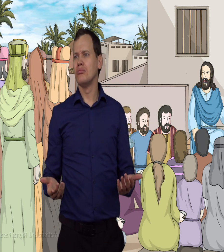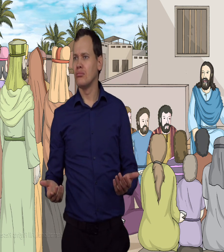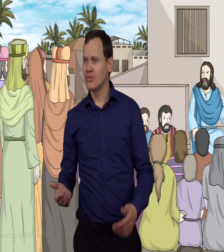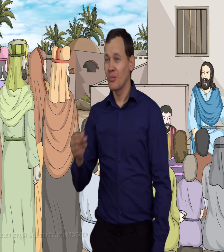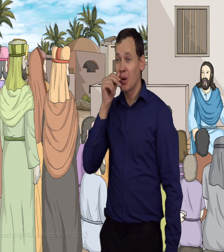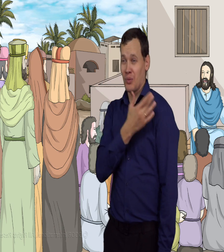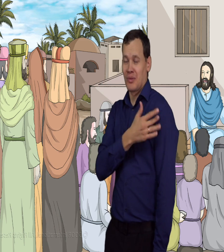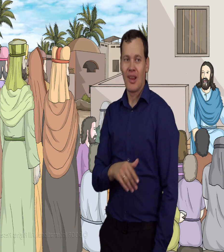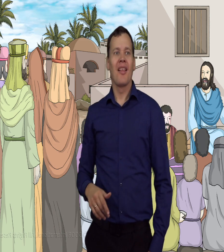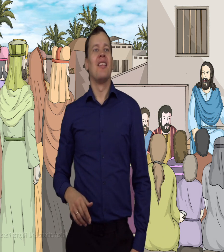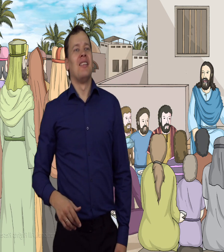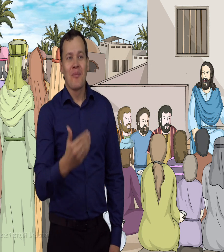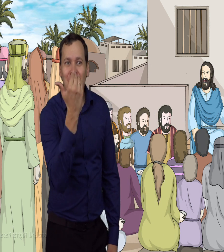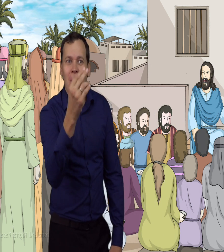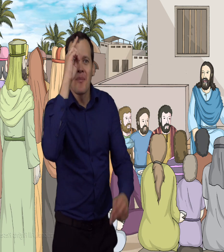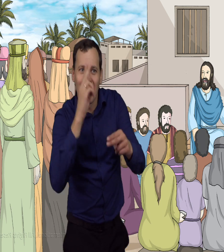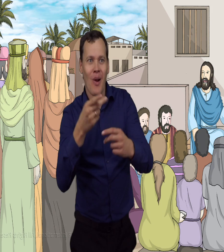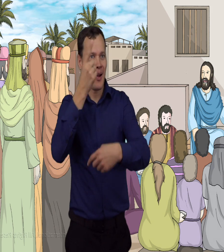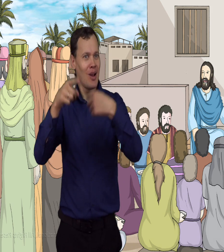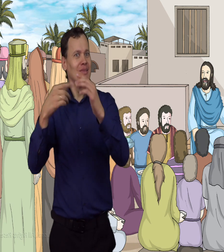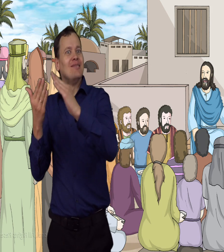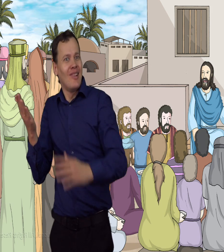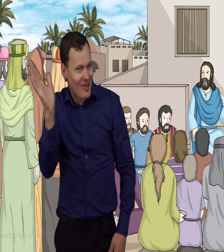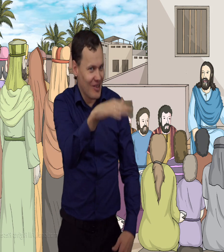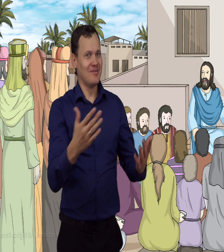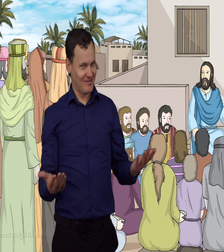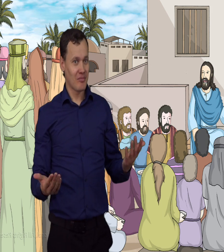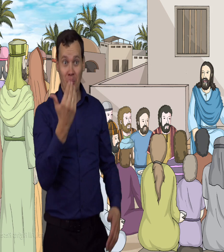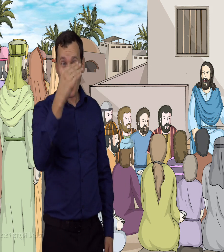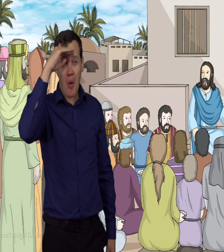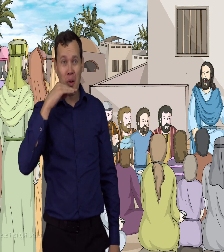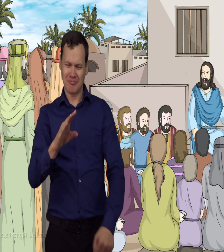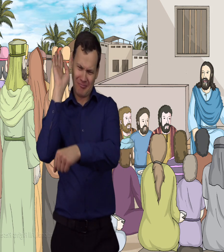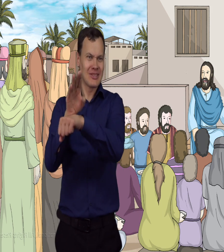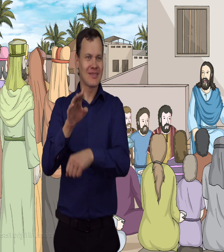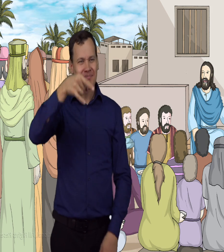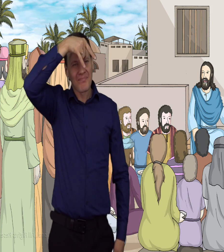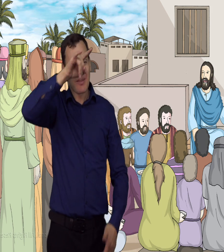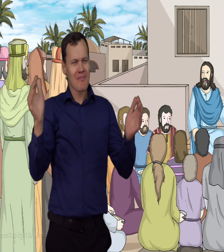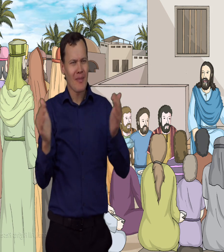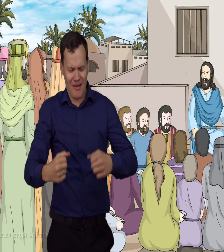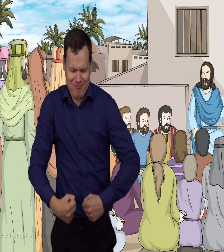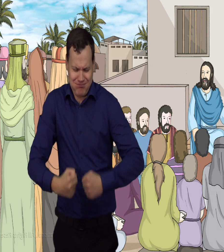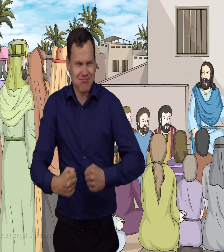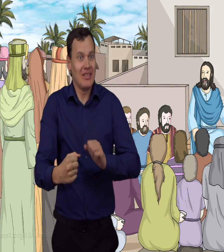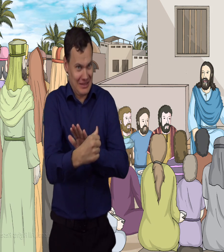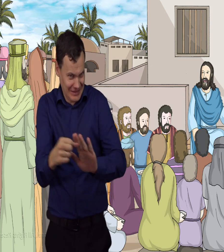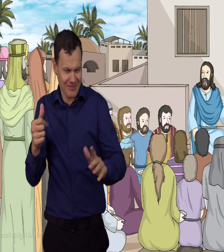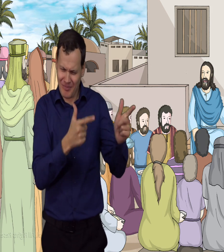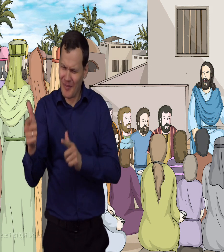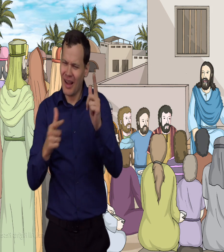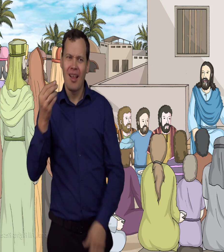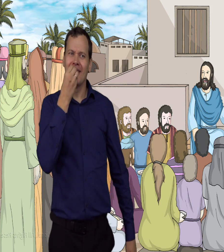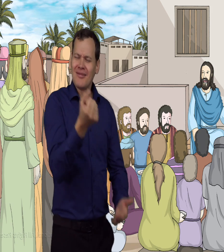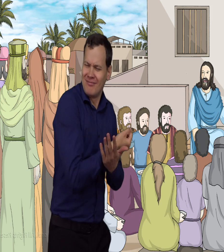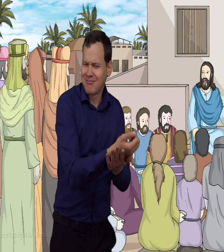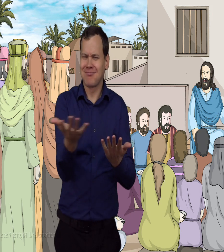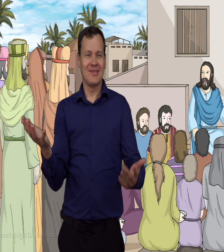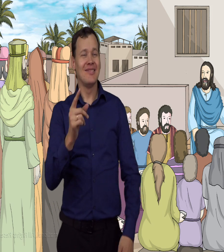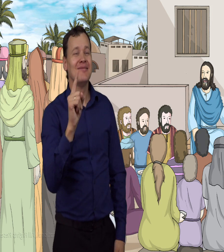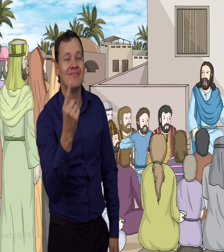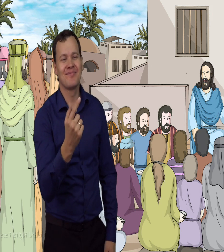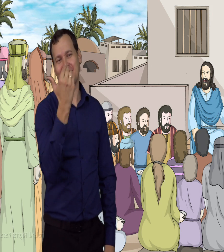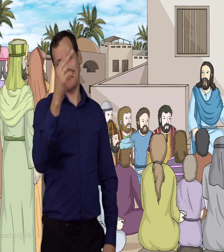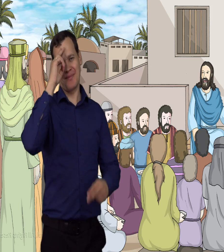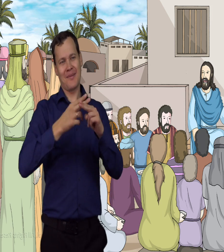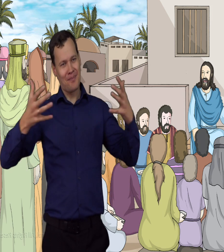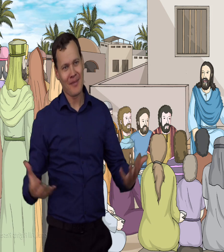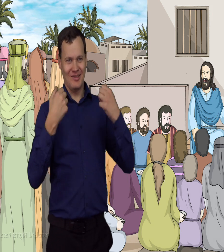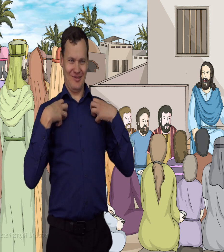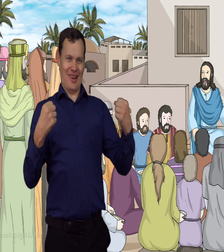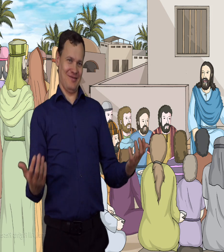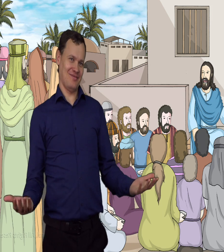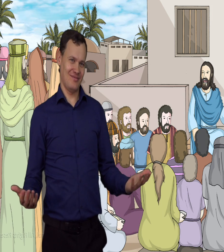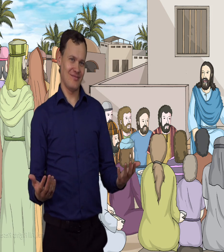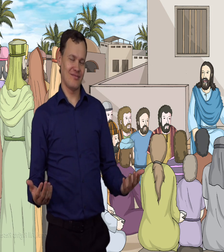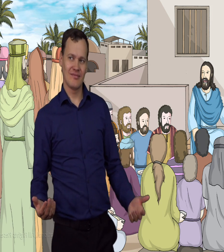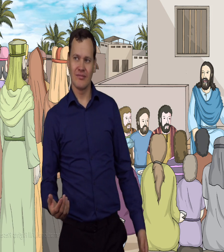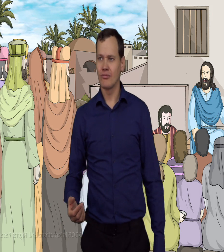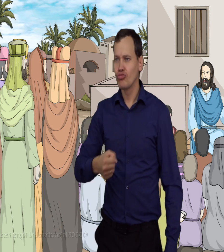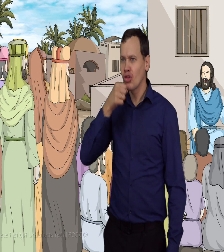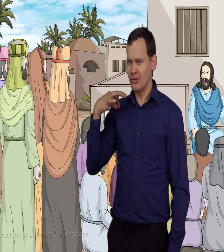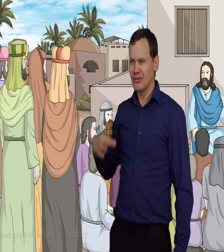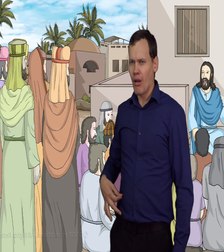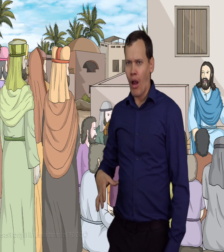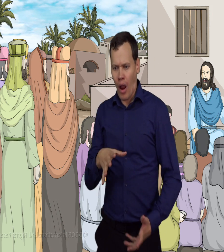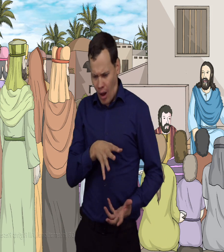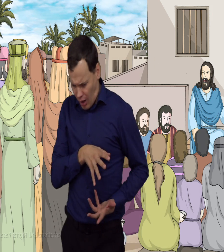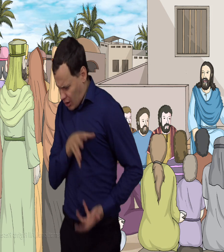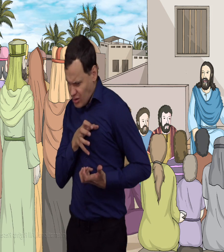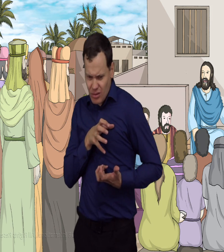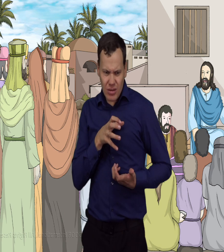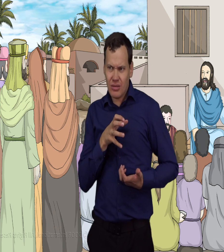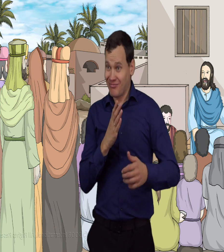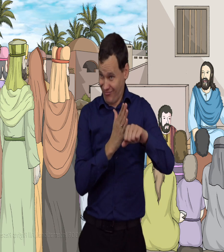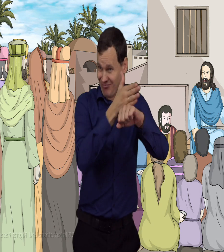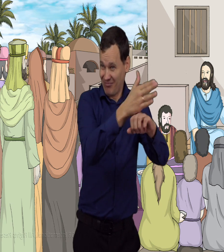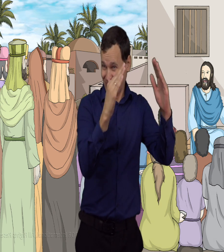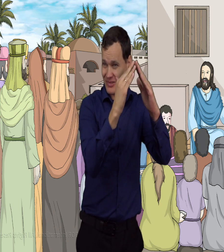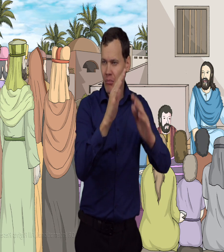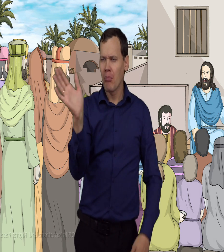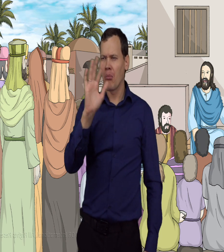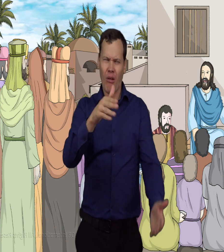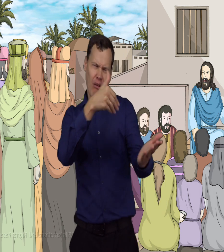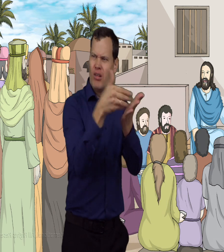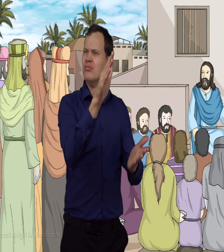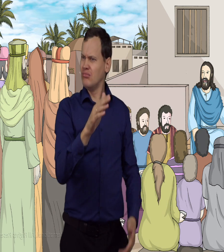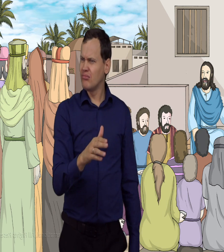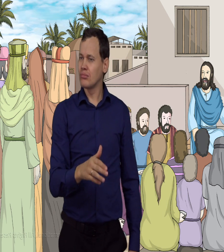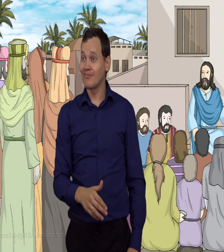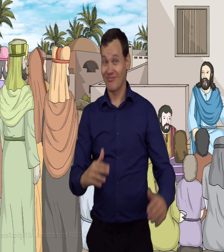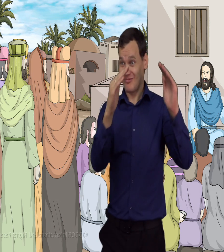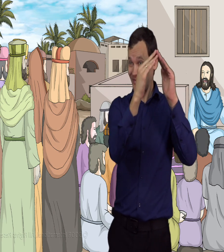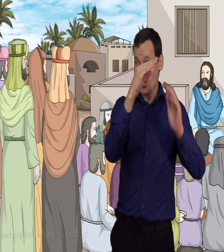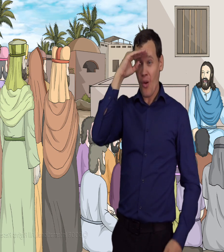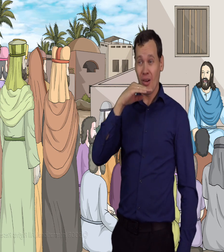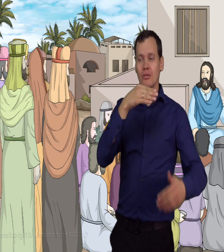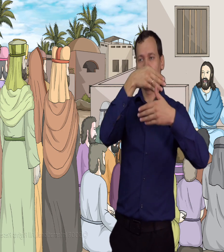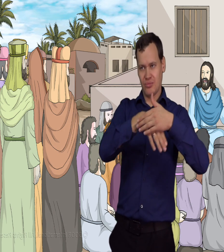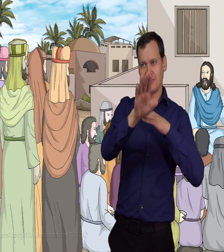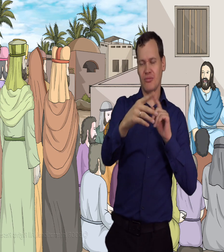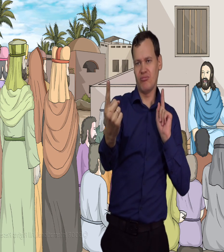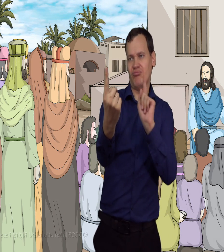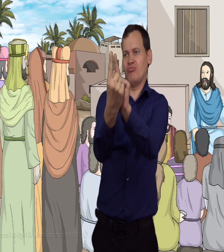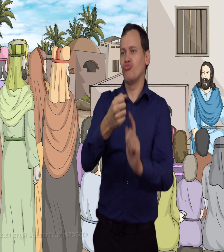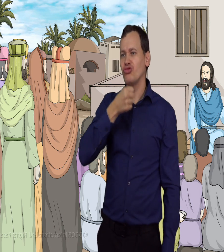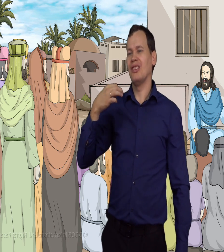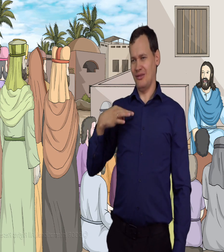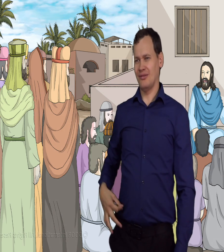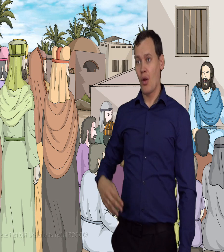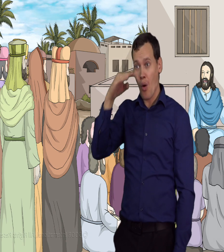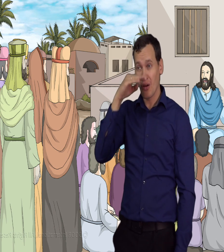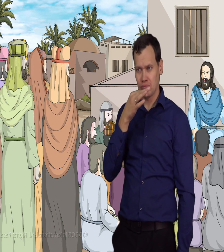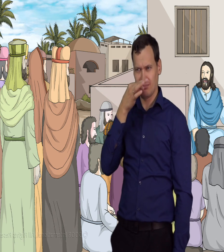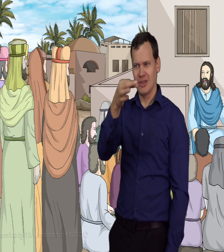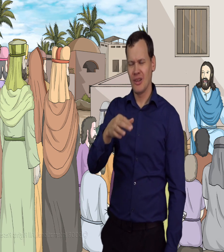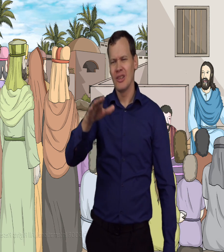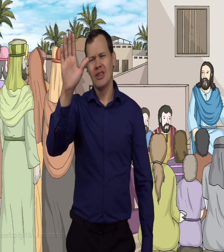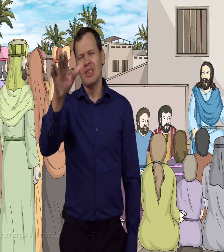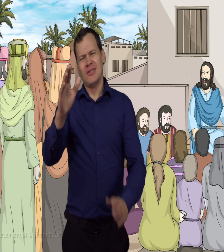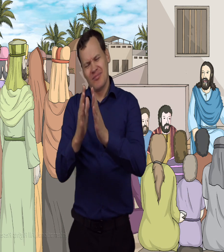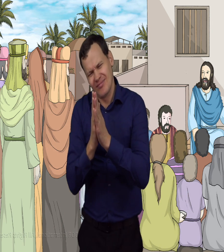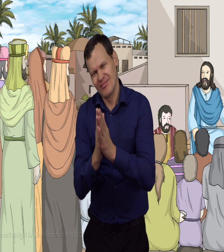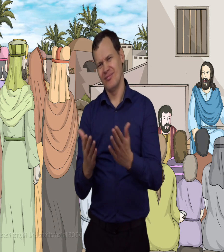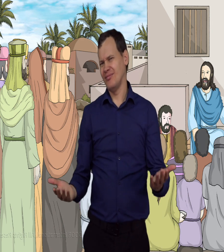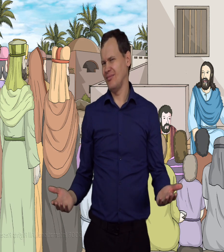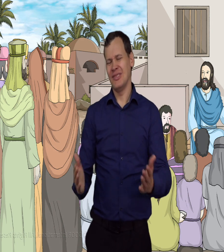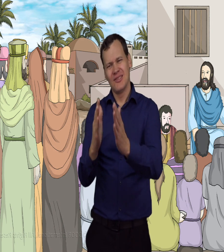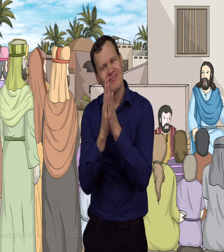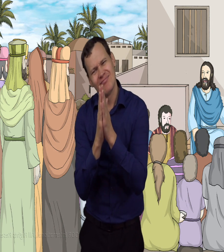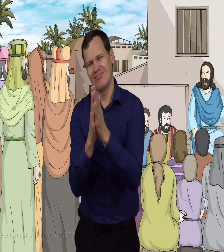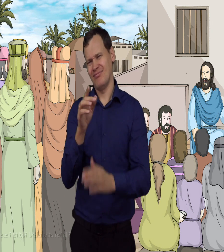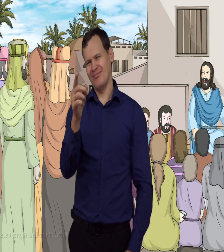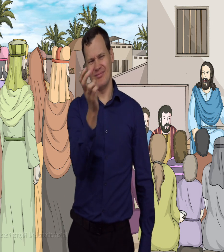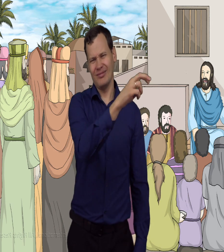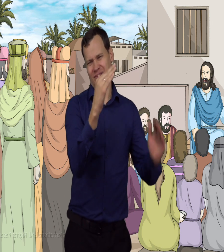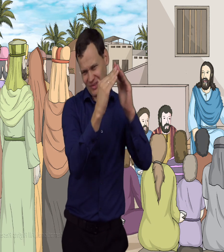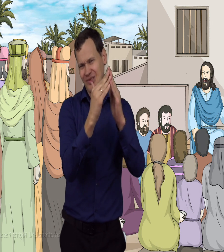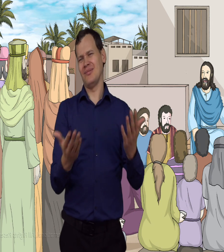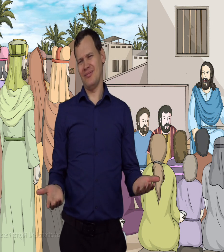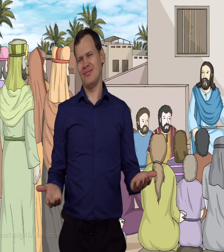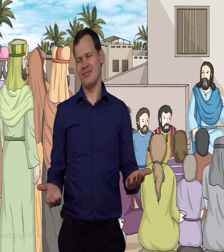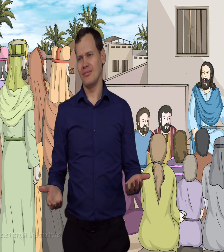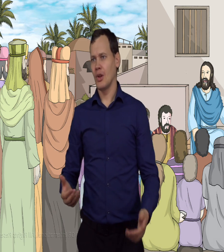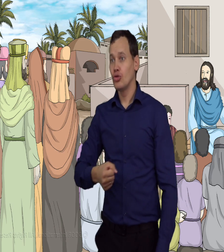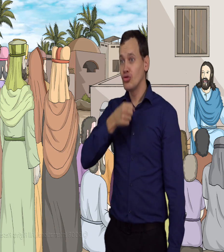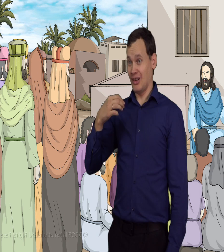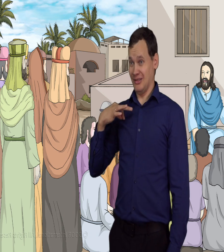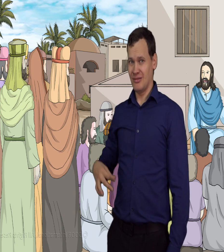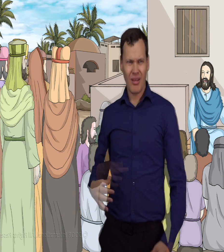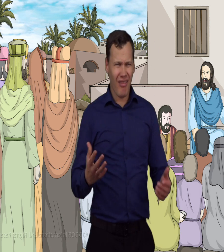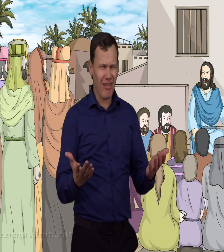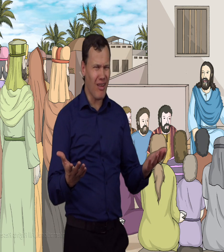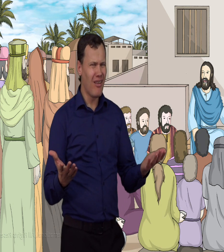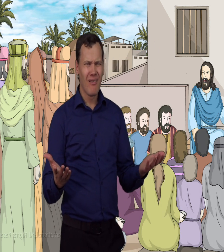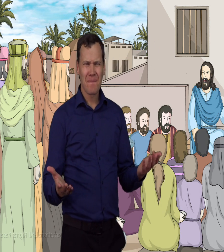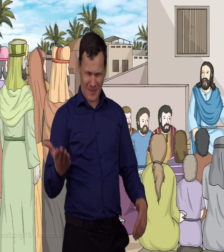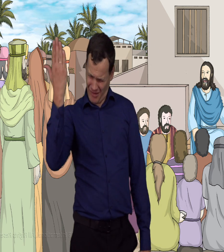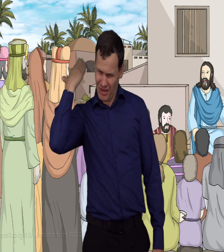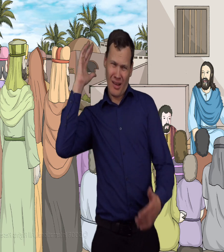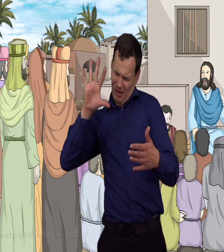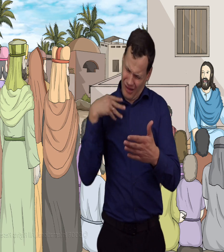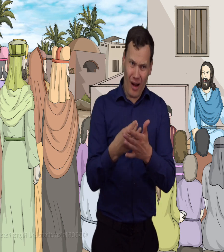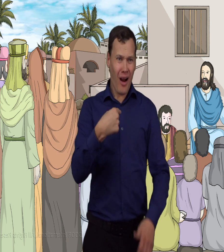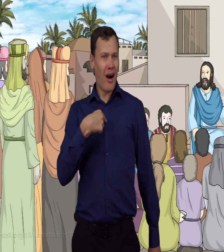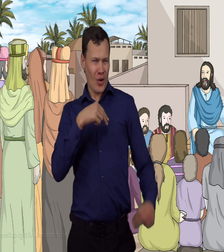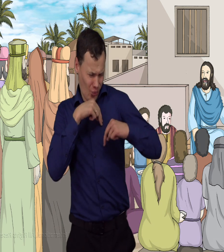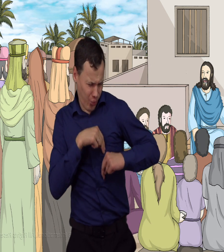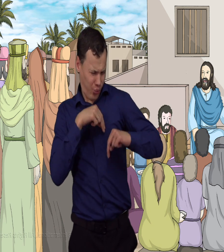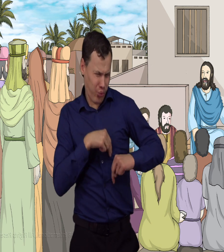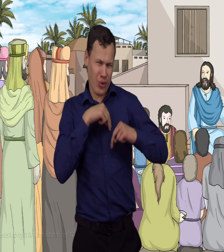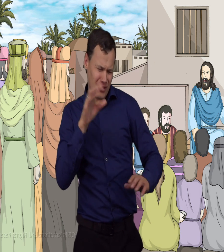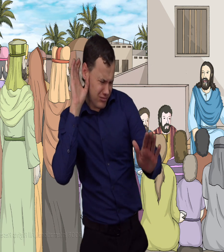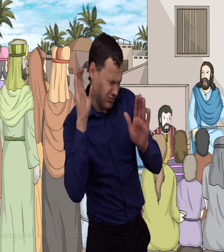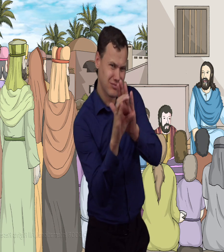‘Your brother has returned,’ he said, ‘and your father has killed the fattened calf, because he has him back safe and sound.’ The older son became angry and refused to go in.